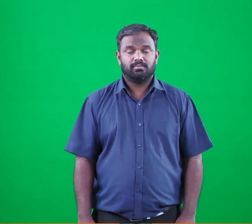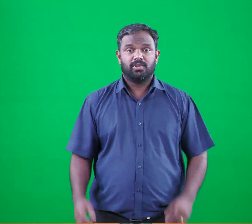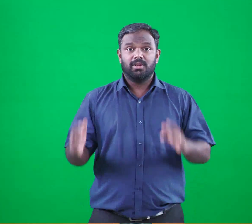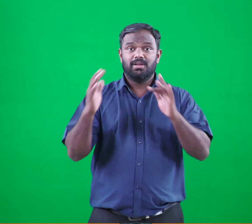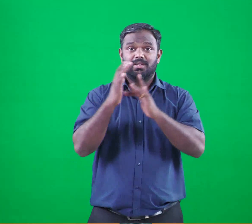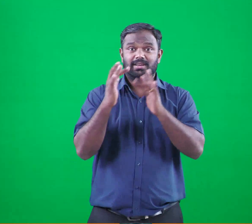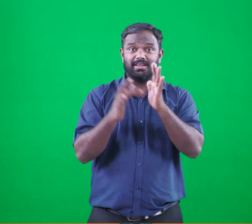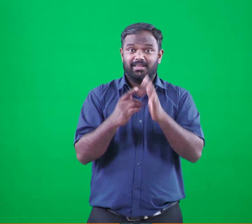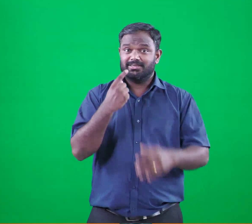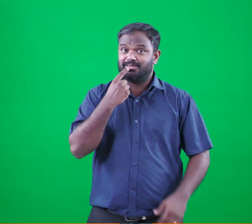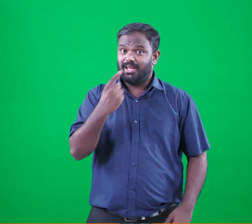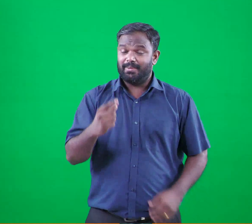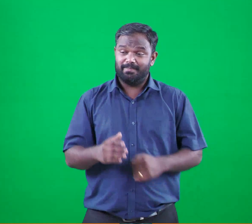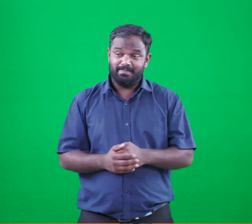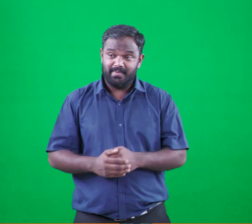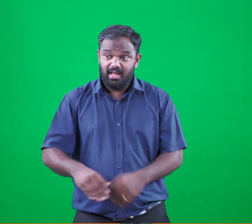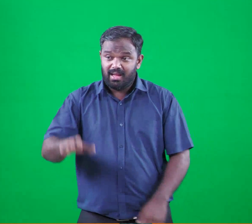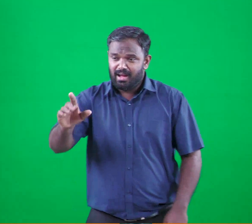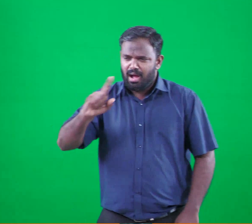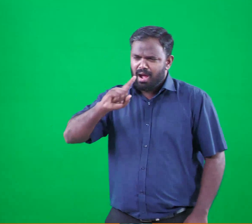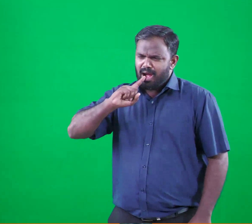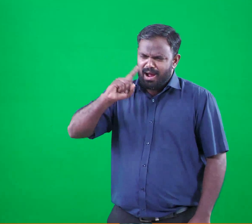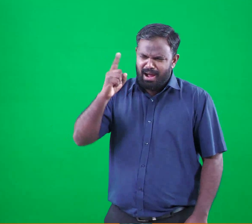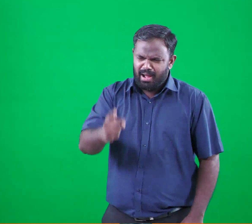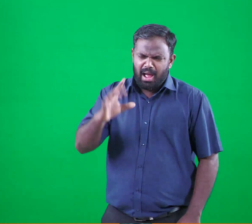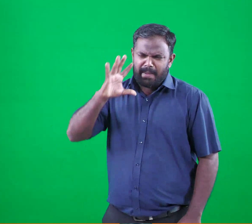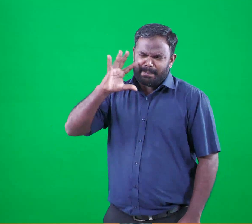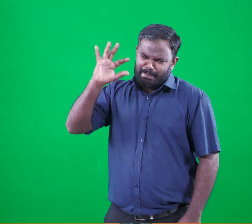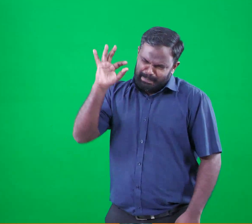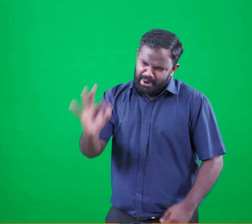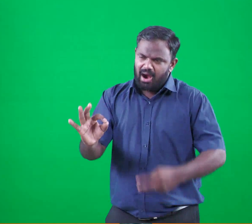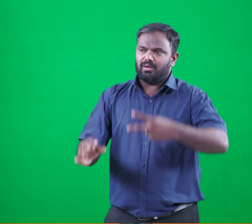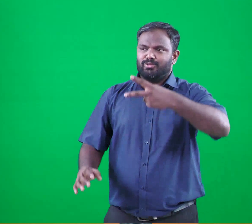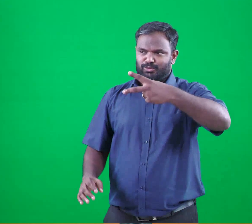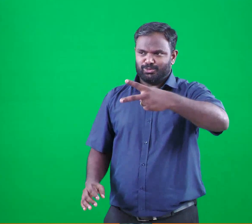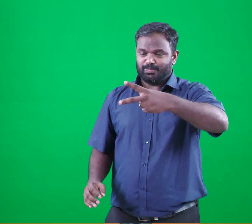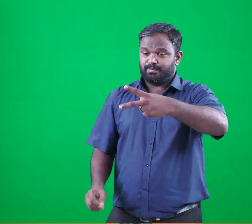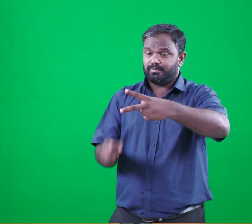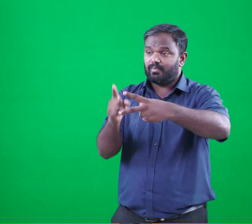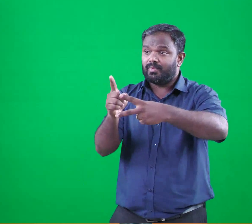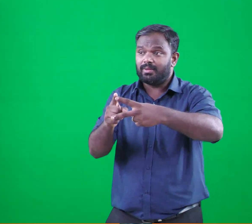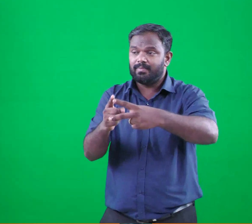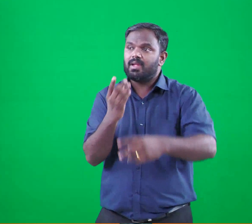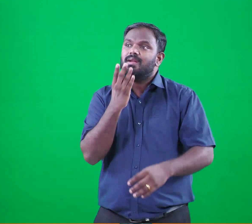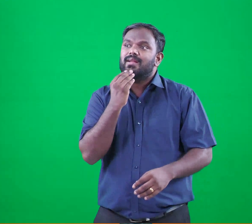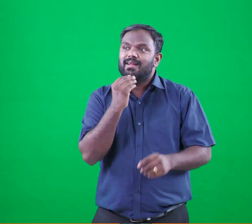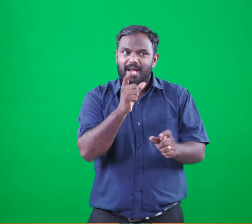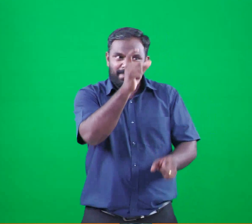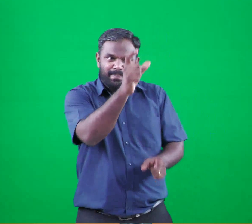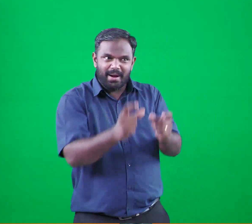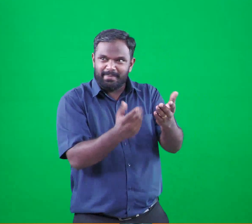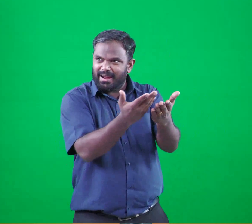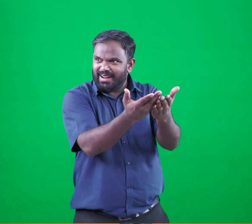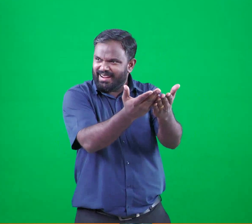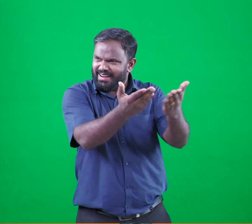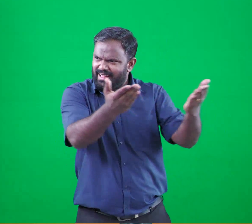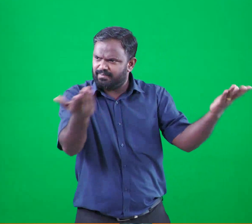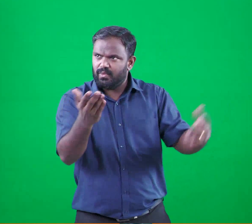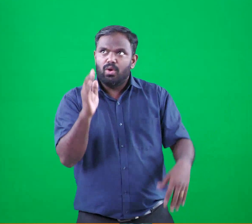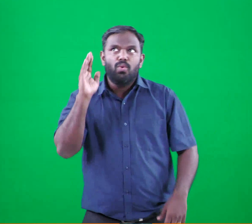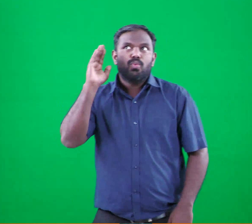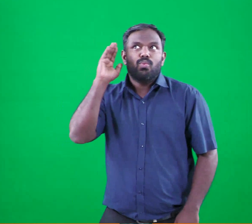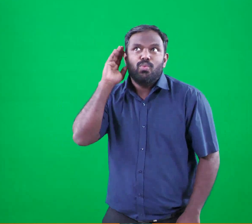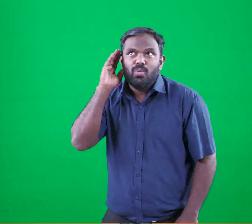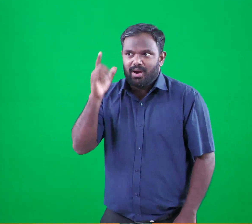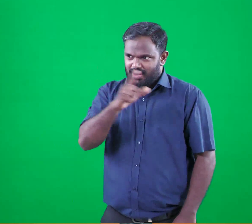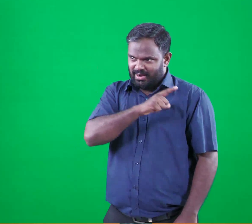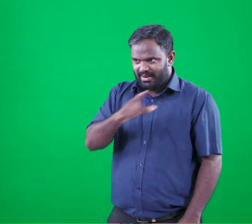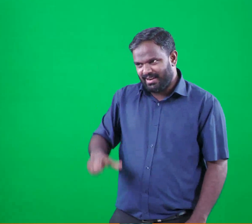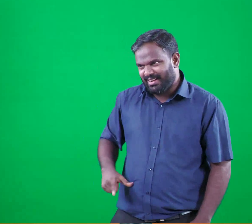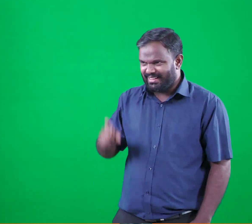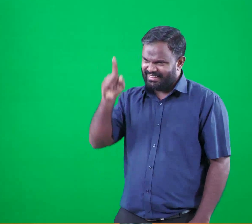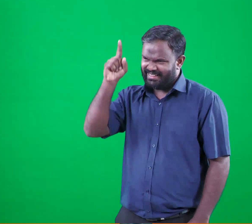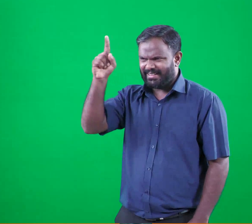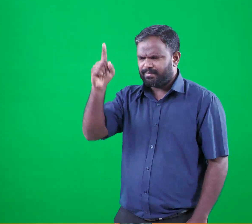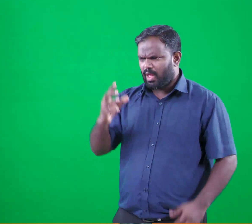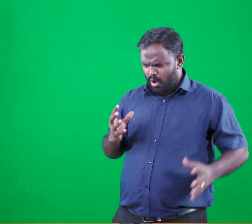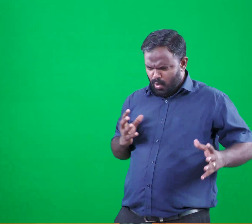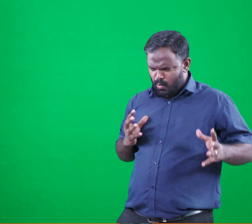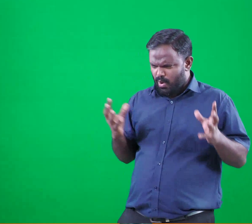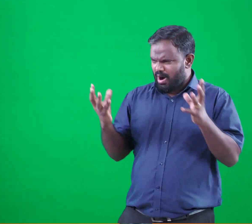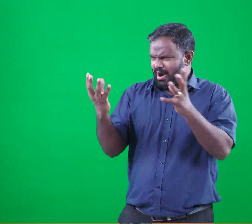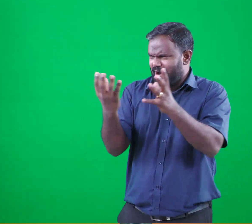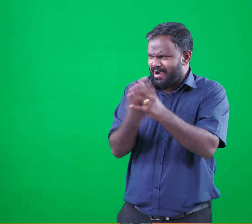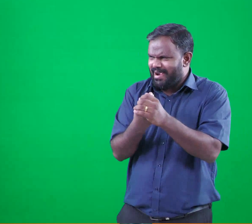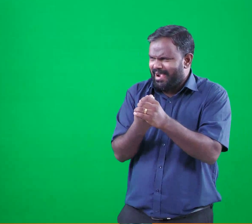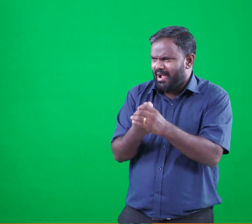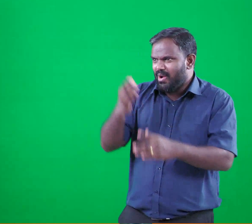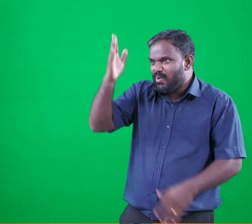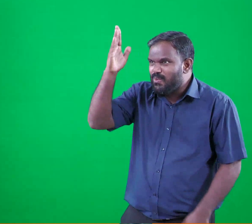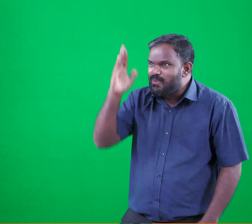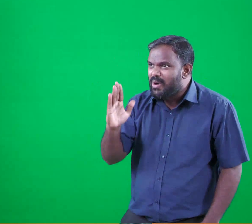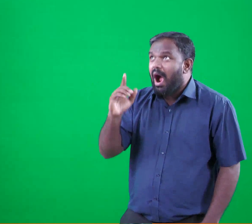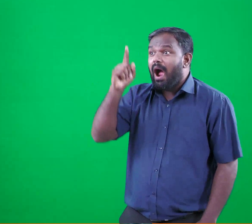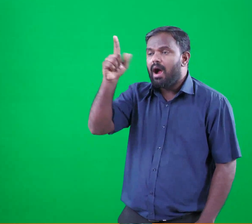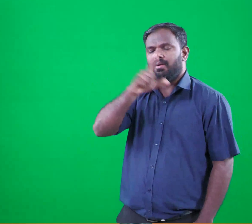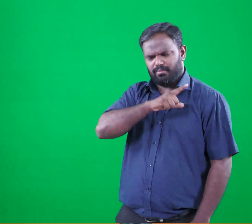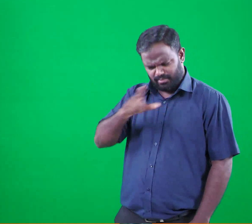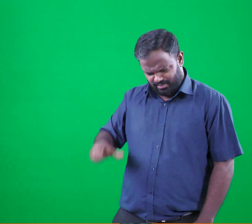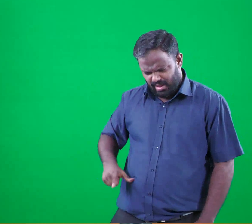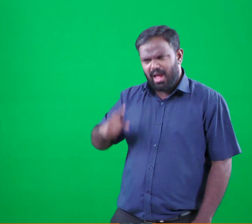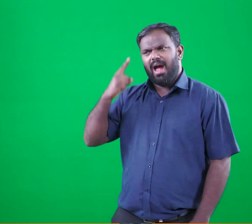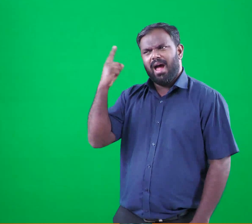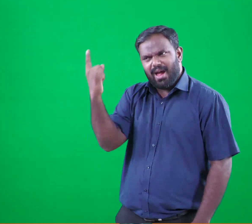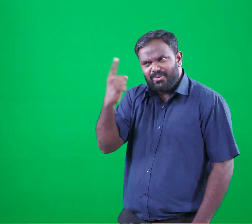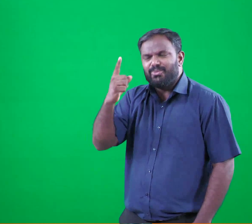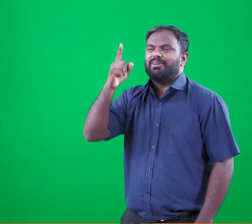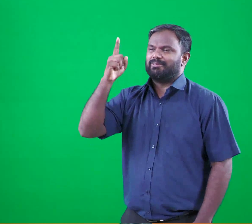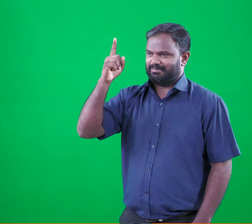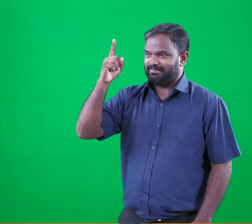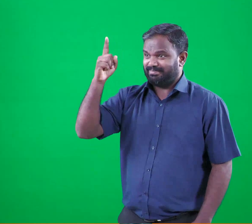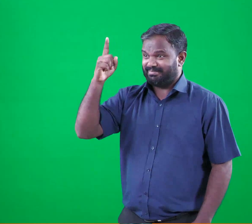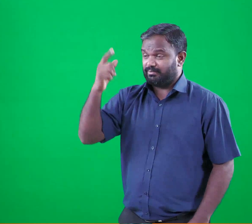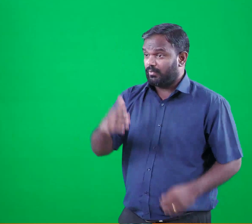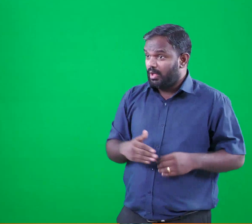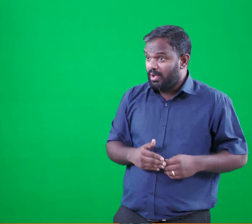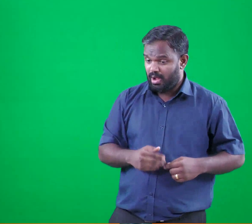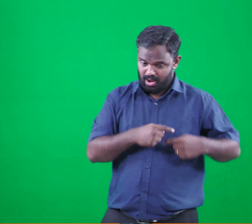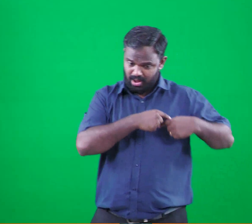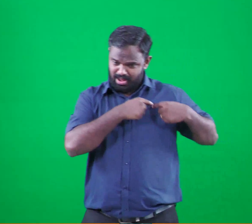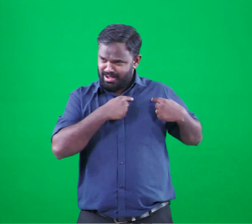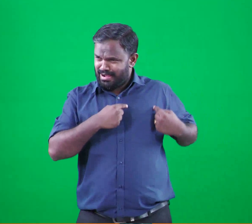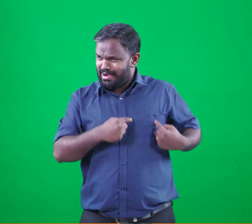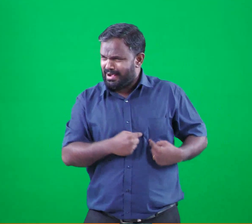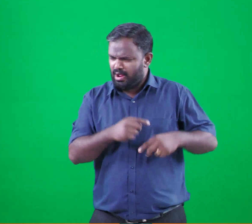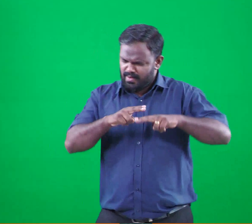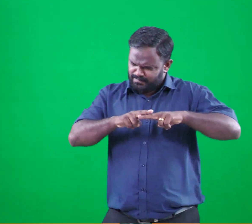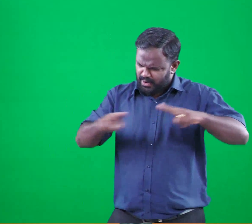Jesus replied, "This is the most important: 'Hear O Israel, the Lord our God, the Lord is One.